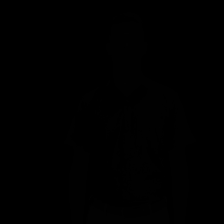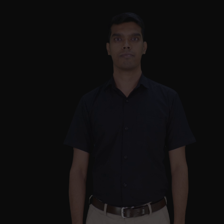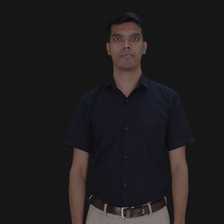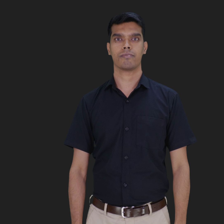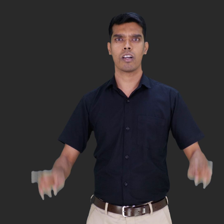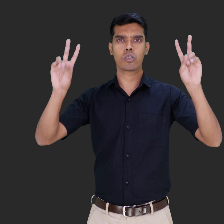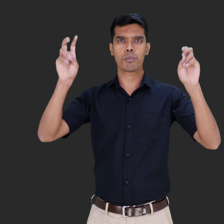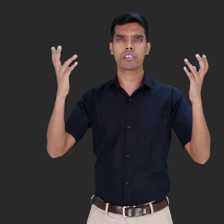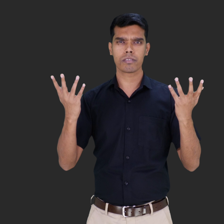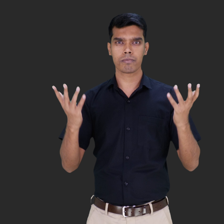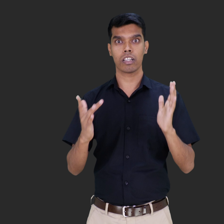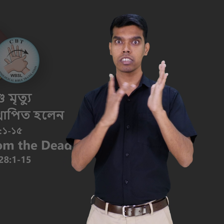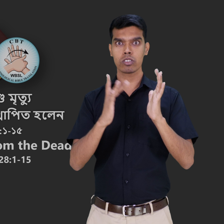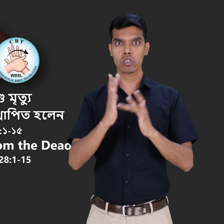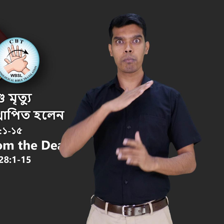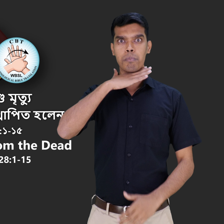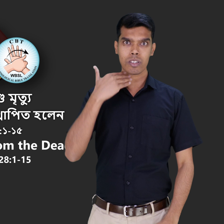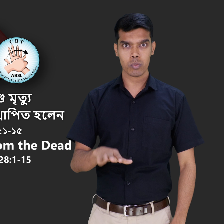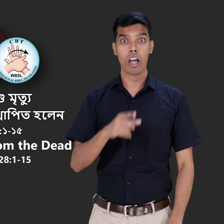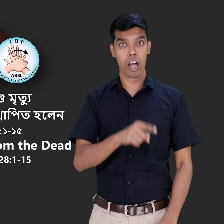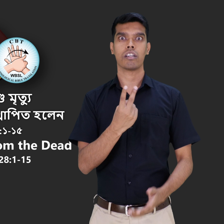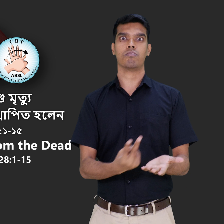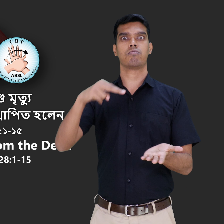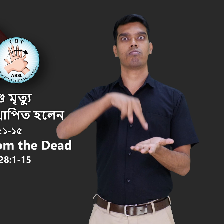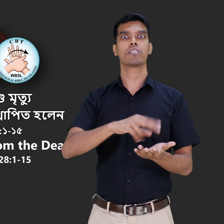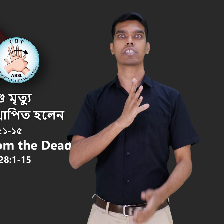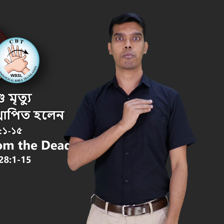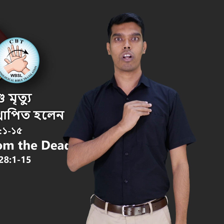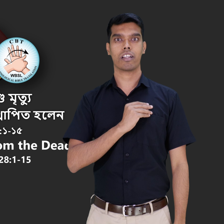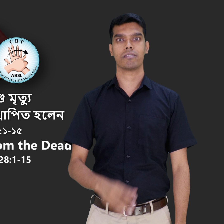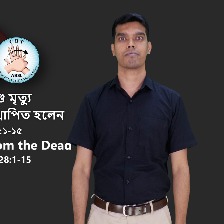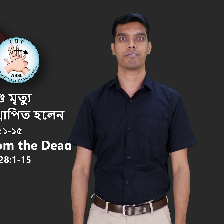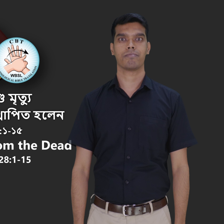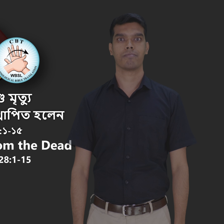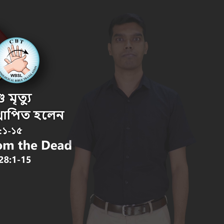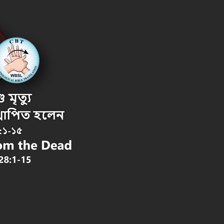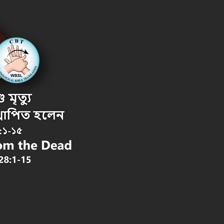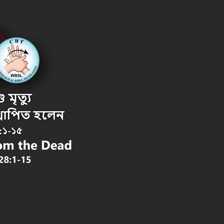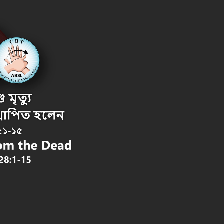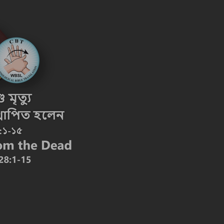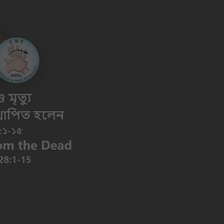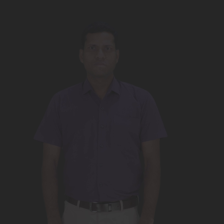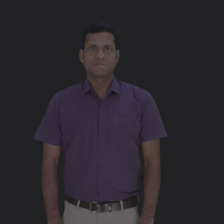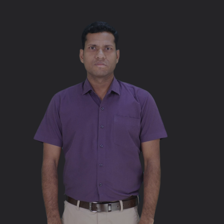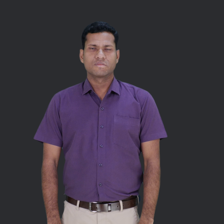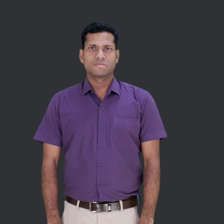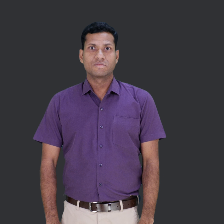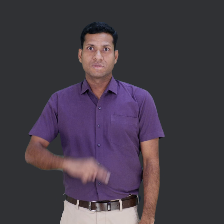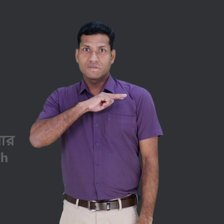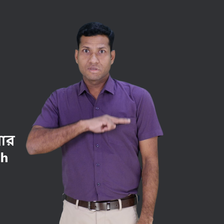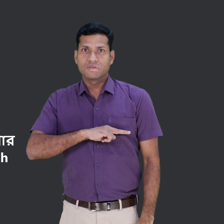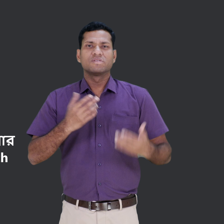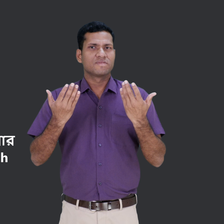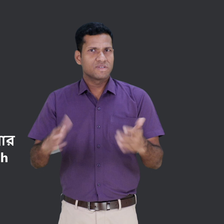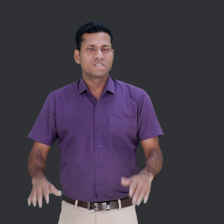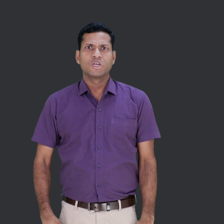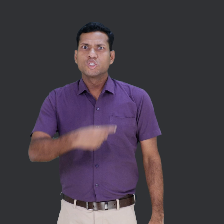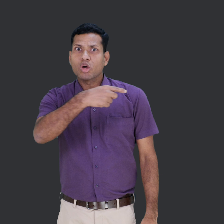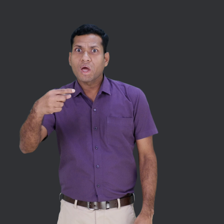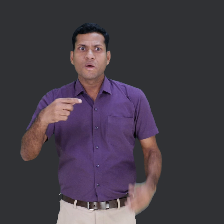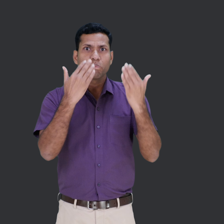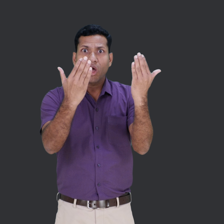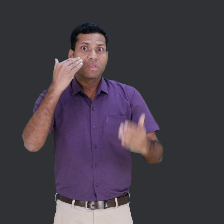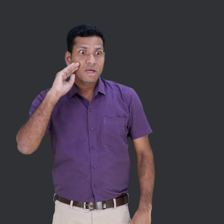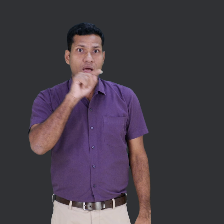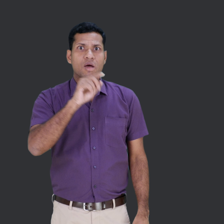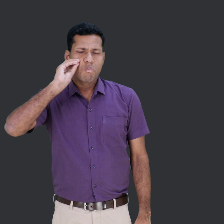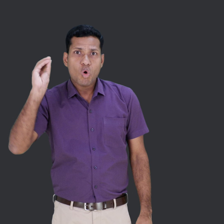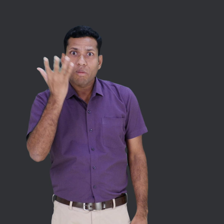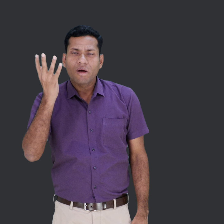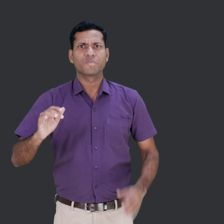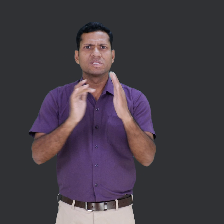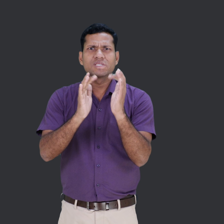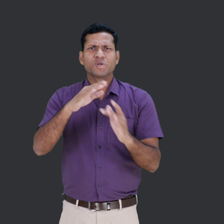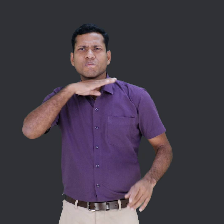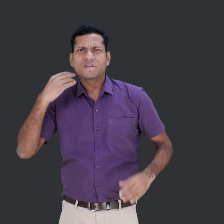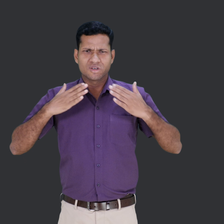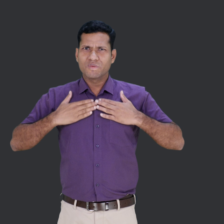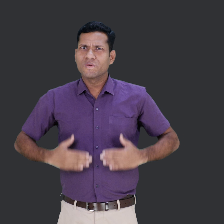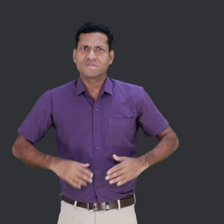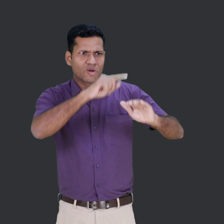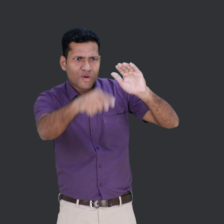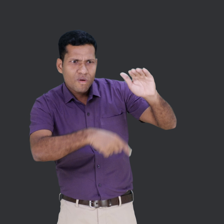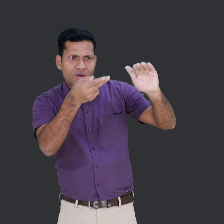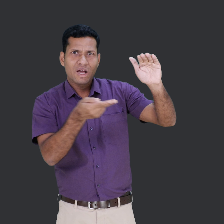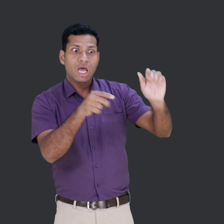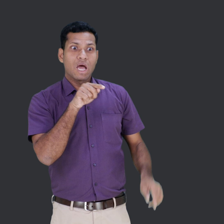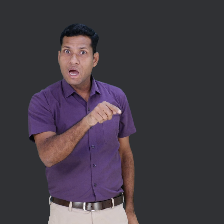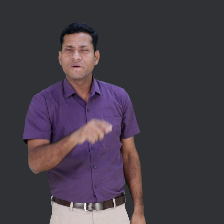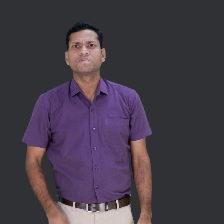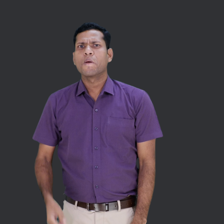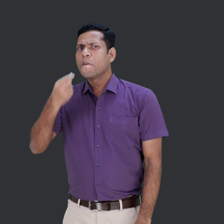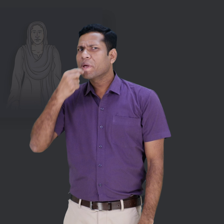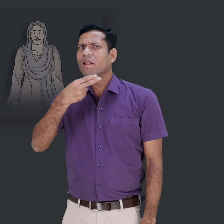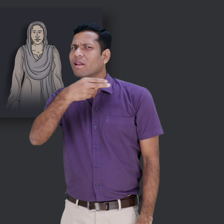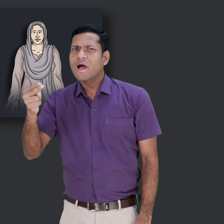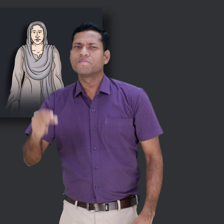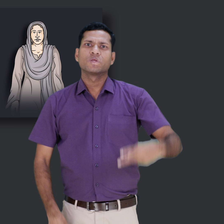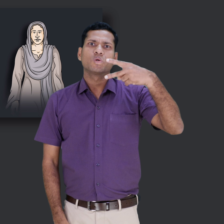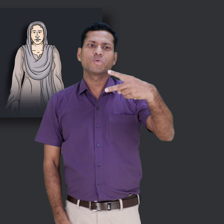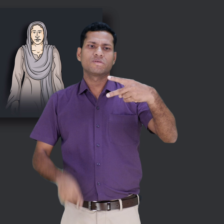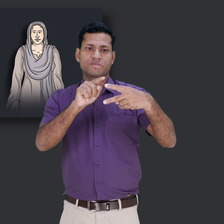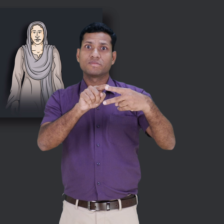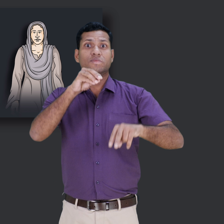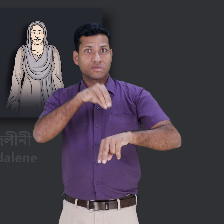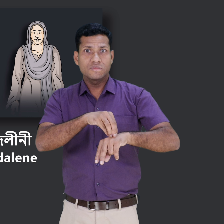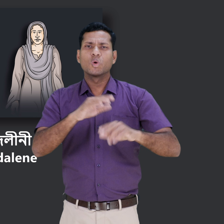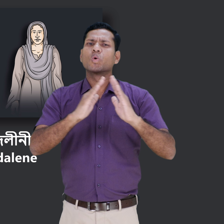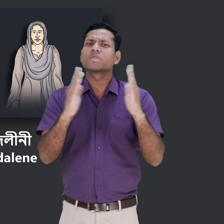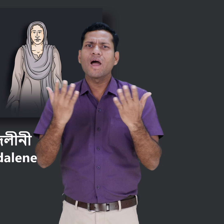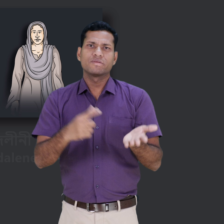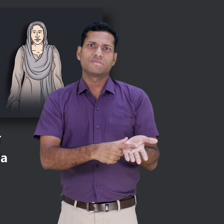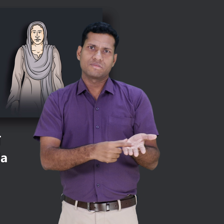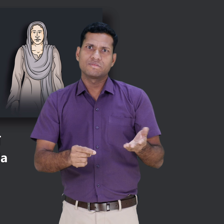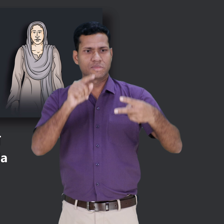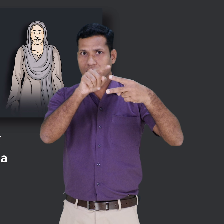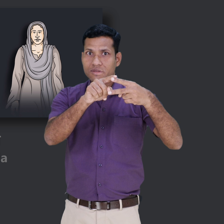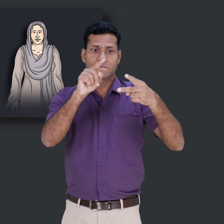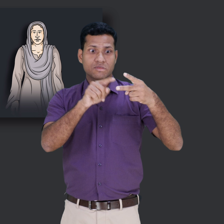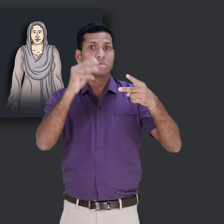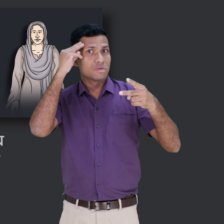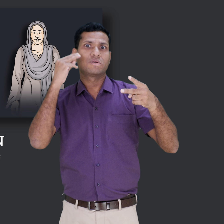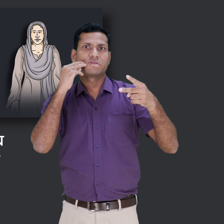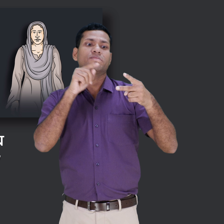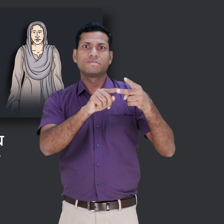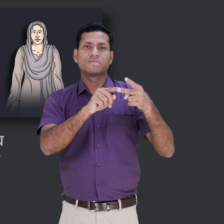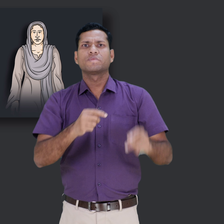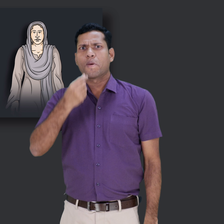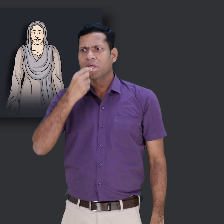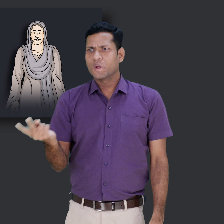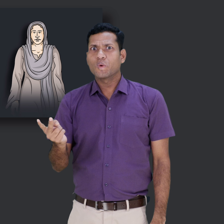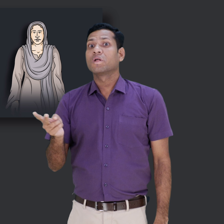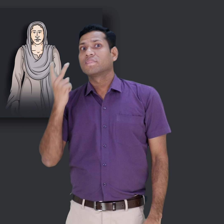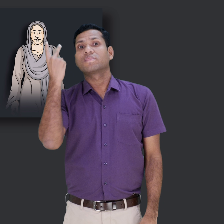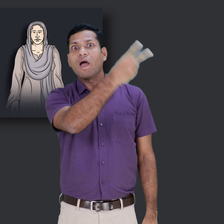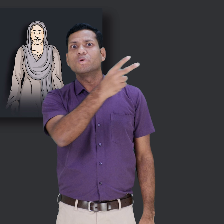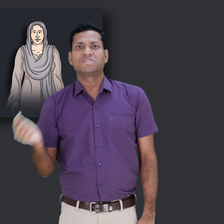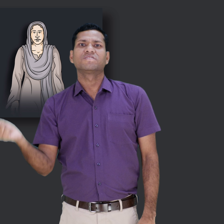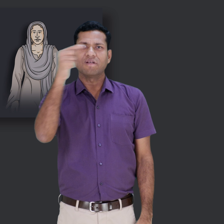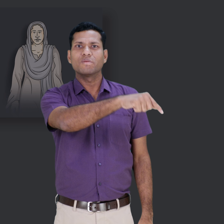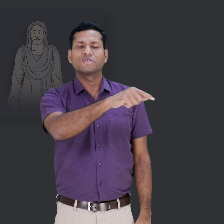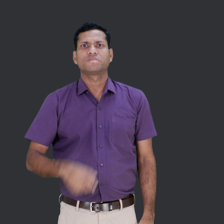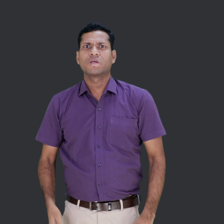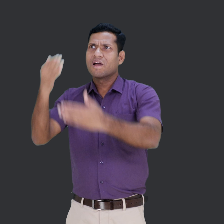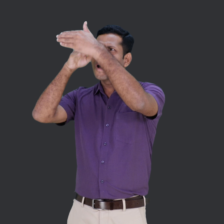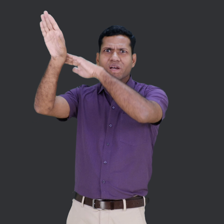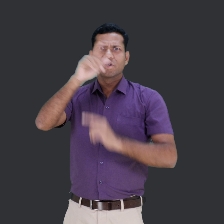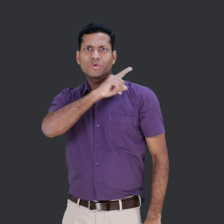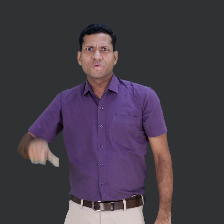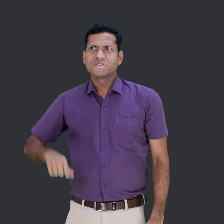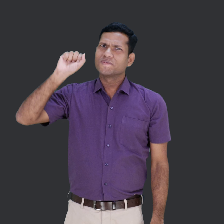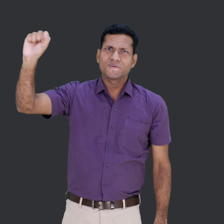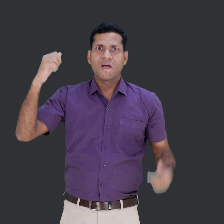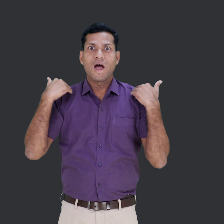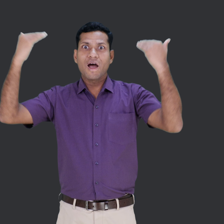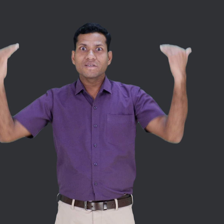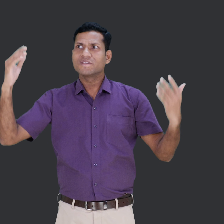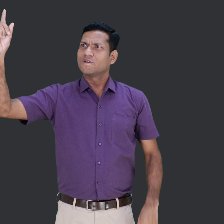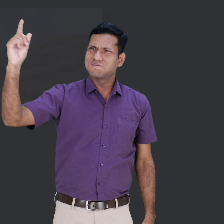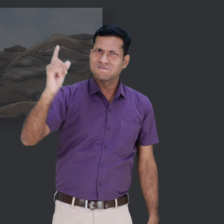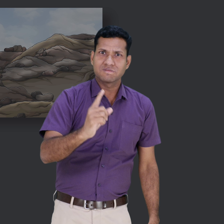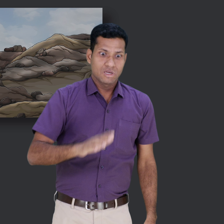After the Sabbath, at dawn on the first day of the week, Mary Magdalene and the other Mary went to see the tomb.